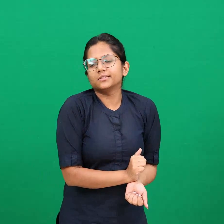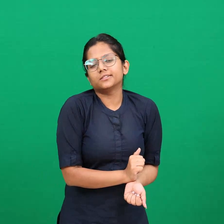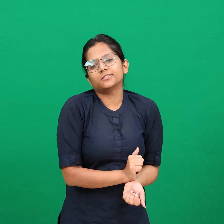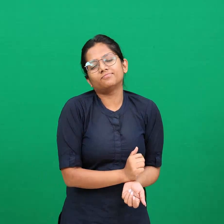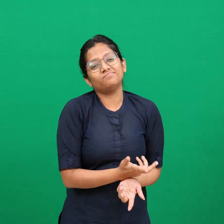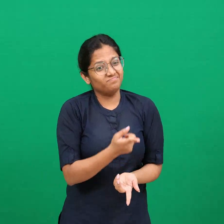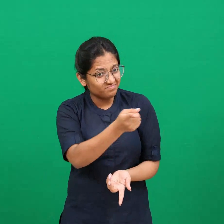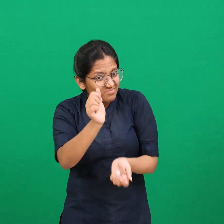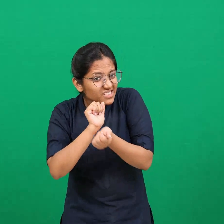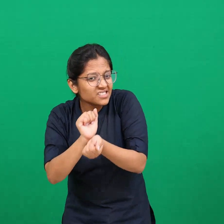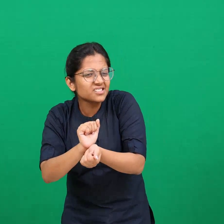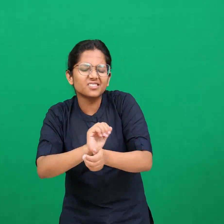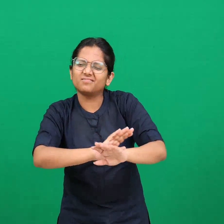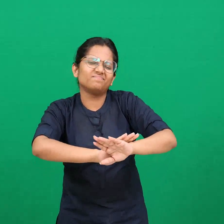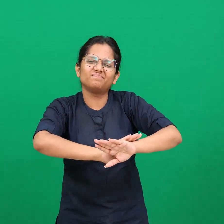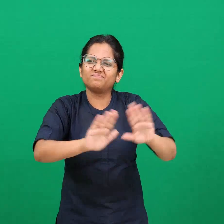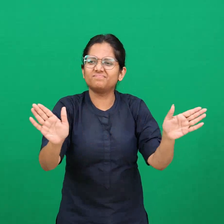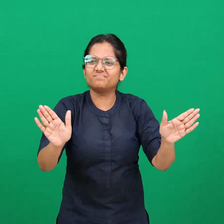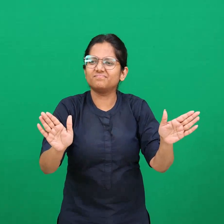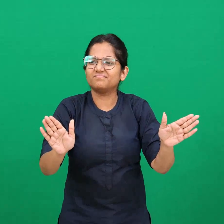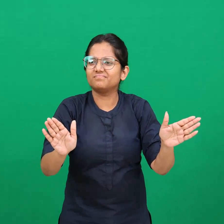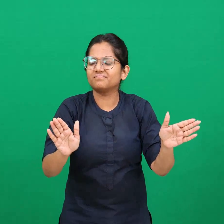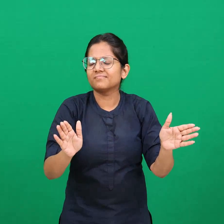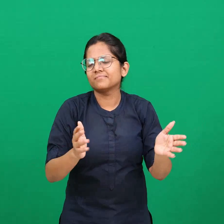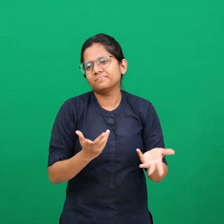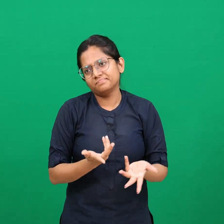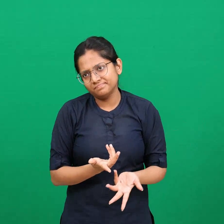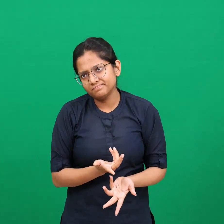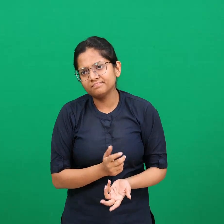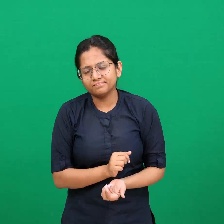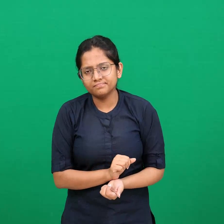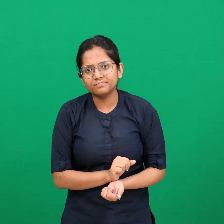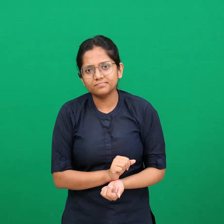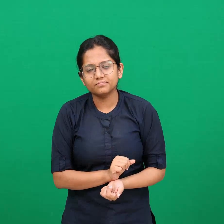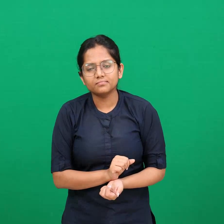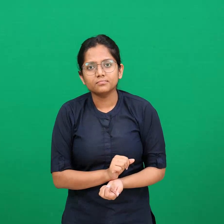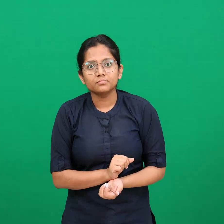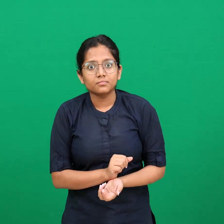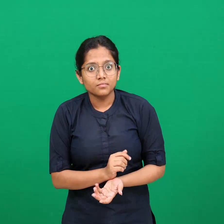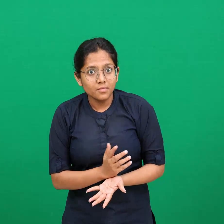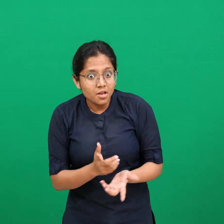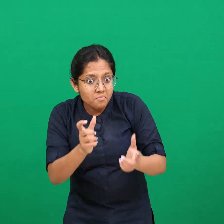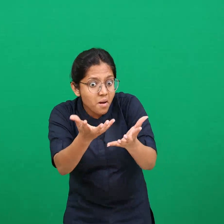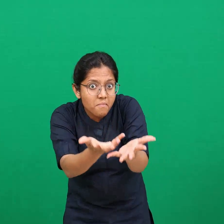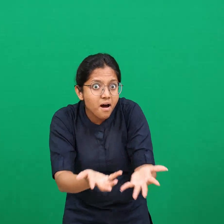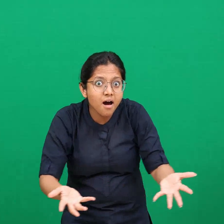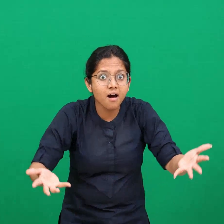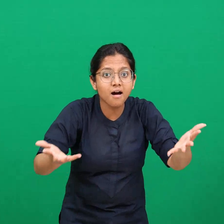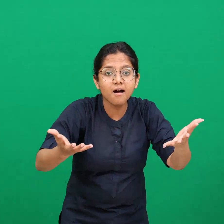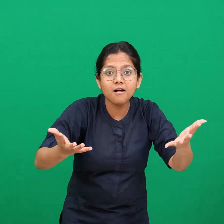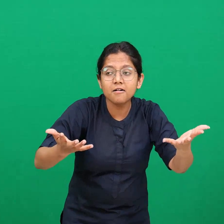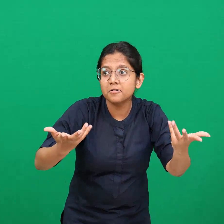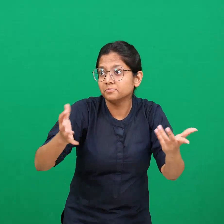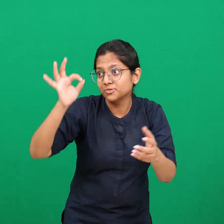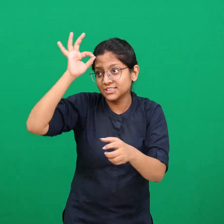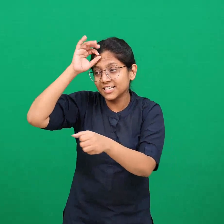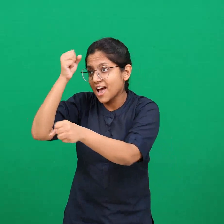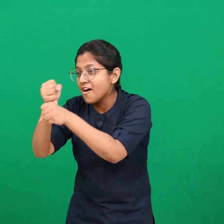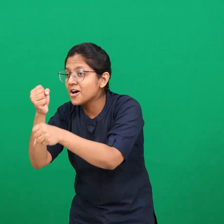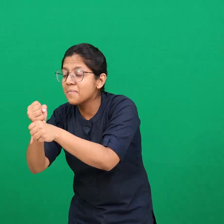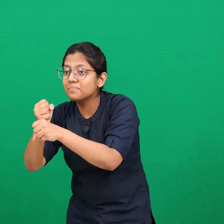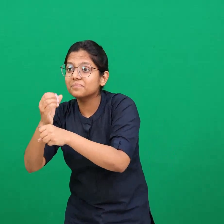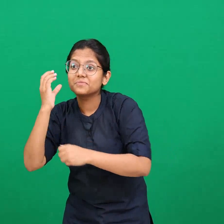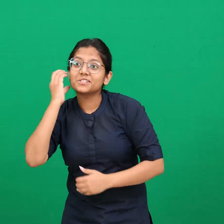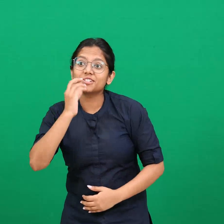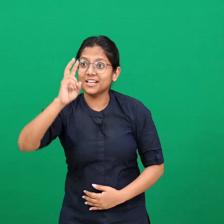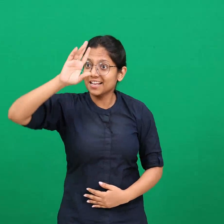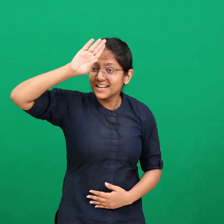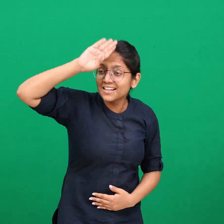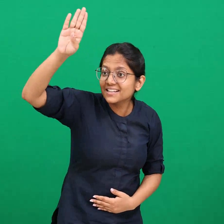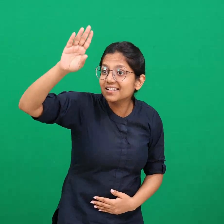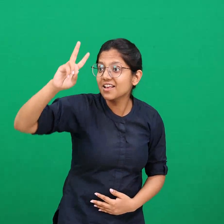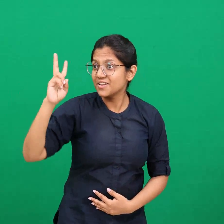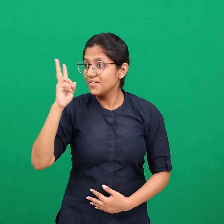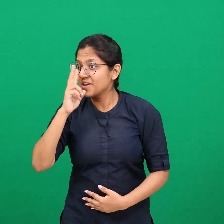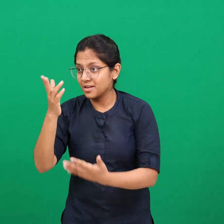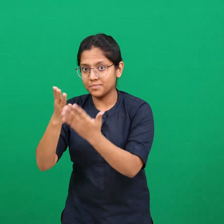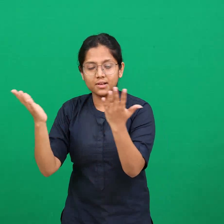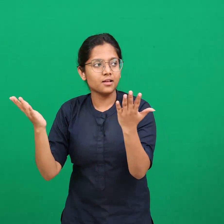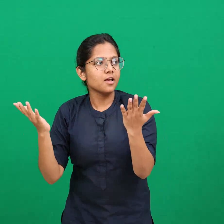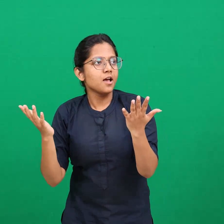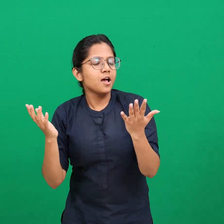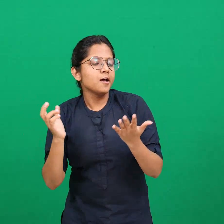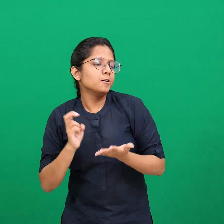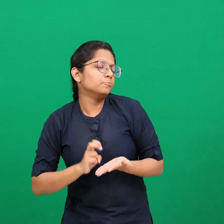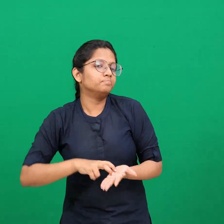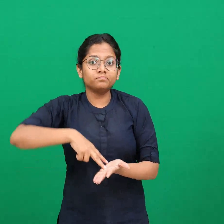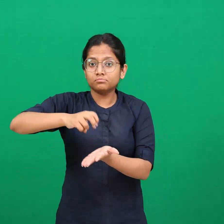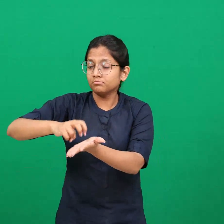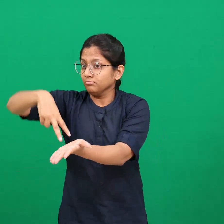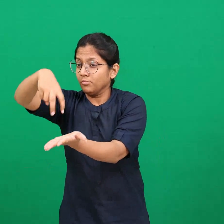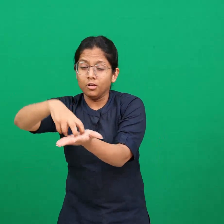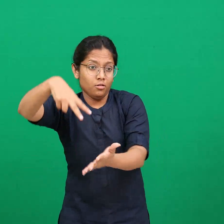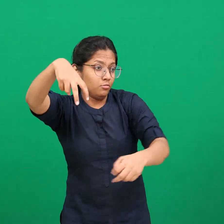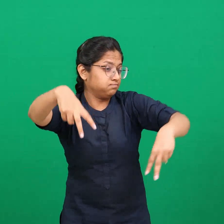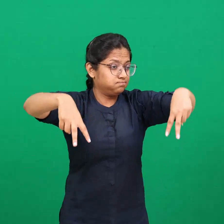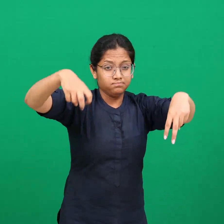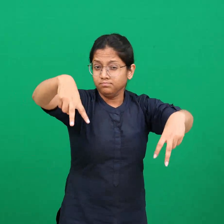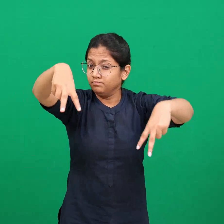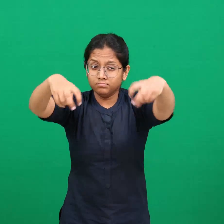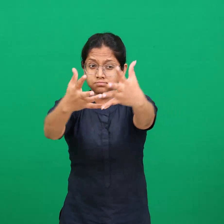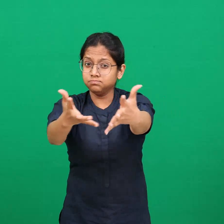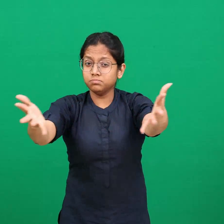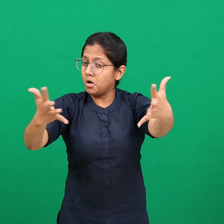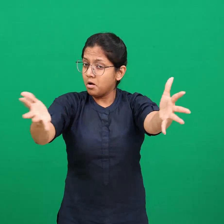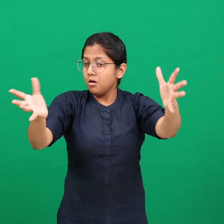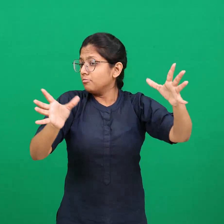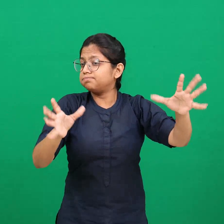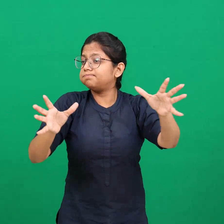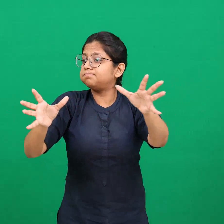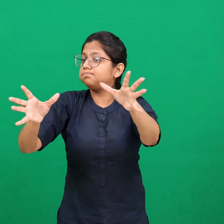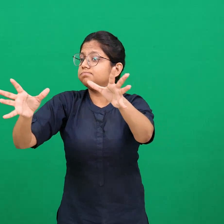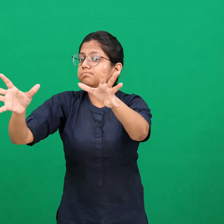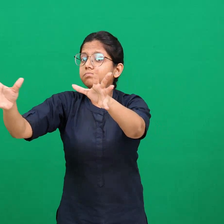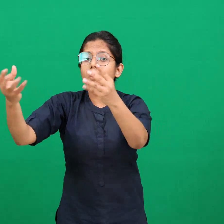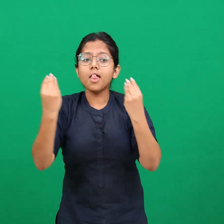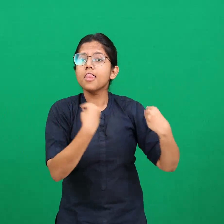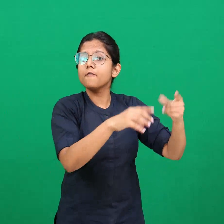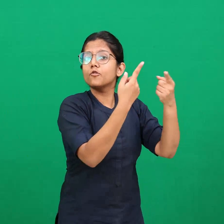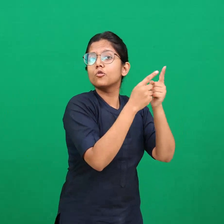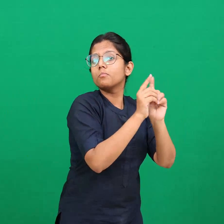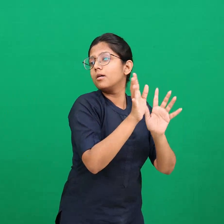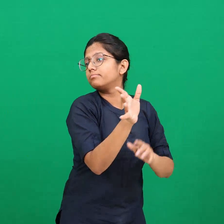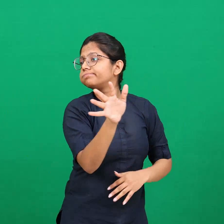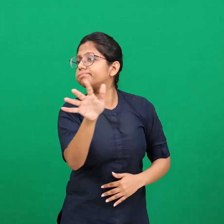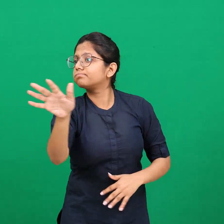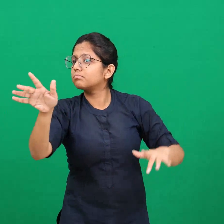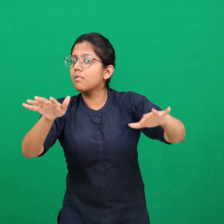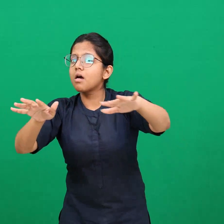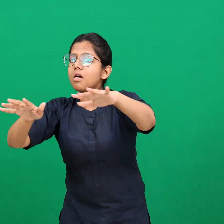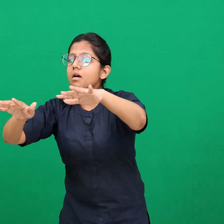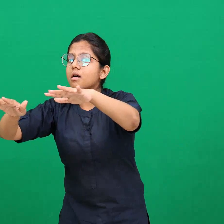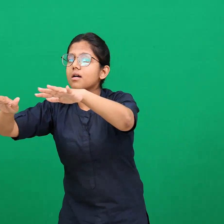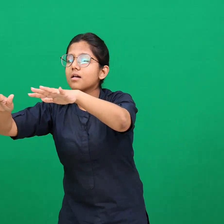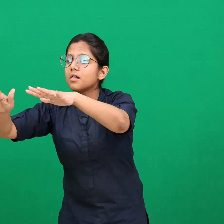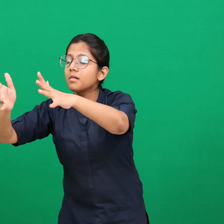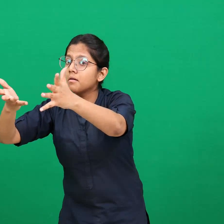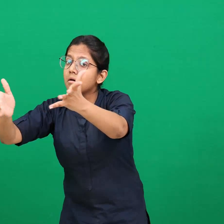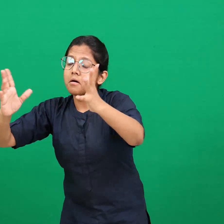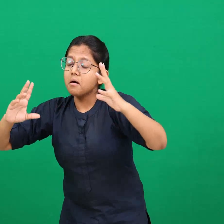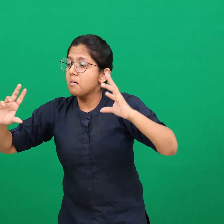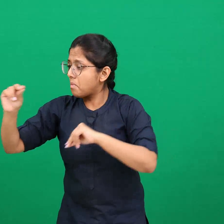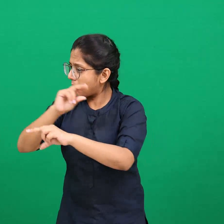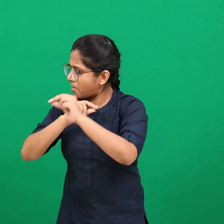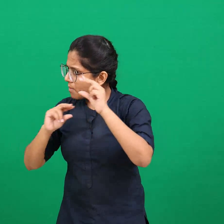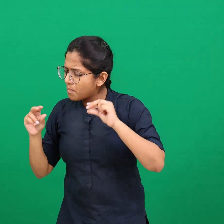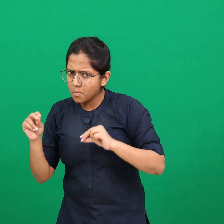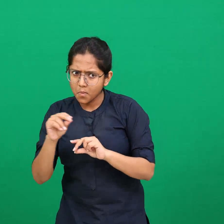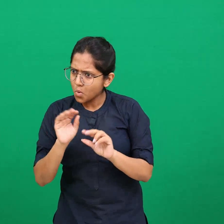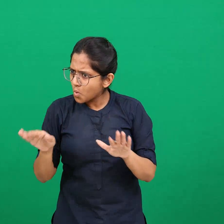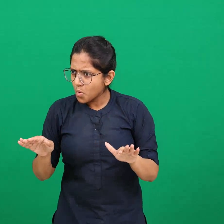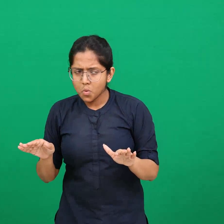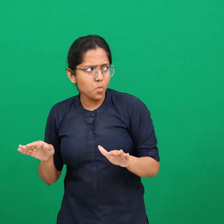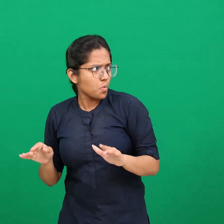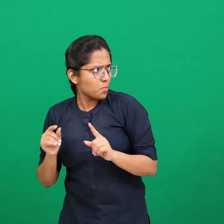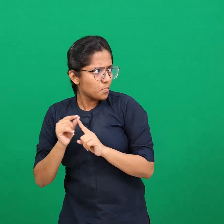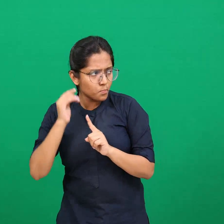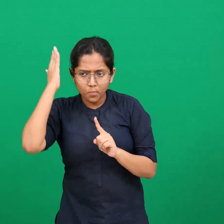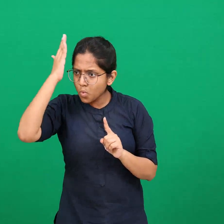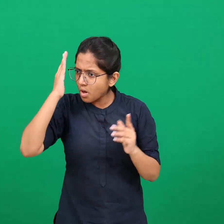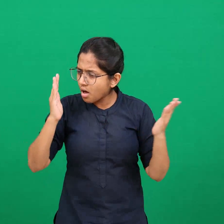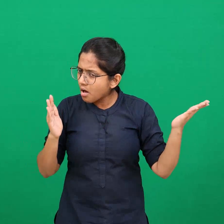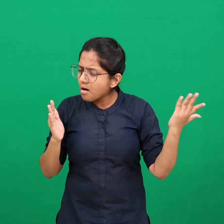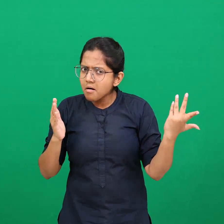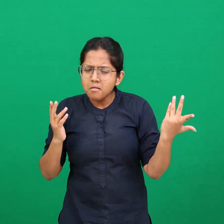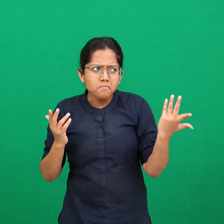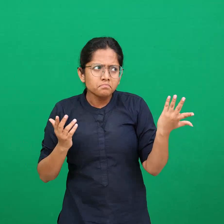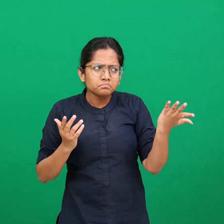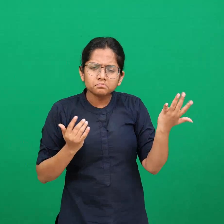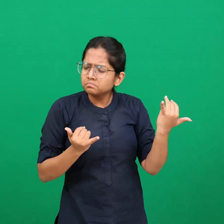Then the king and the governor rose, along with Bernice and those seated with them.